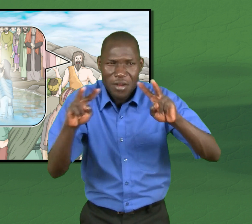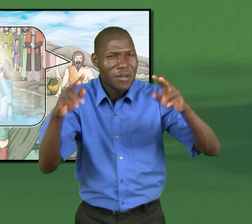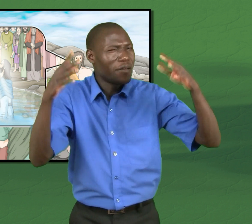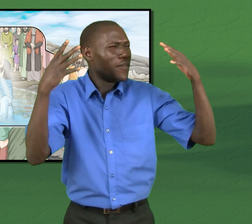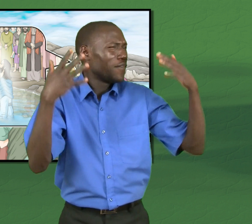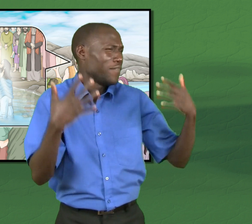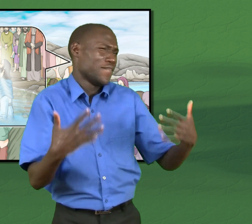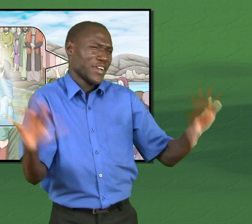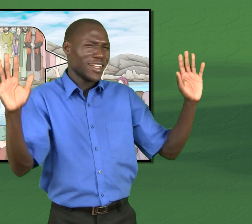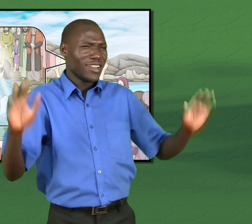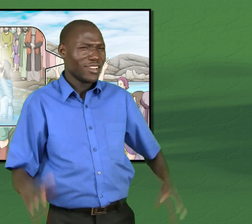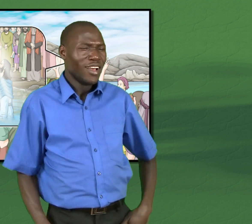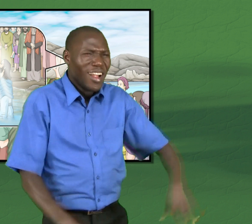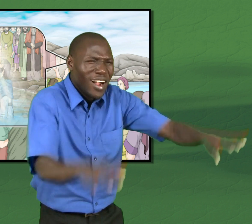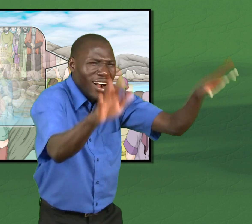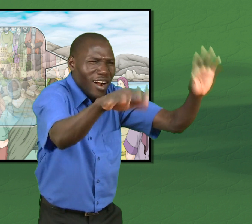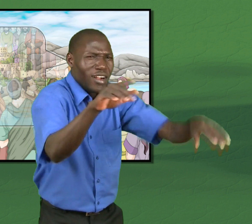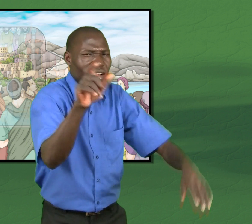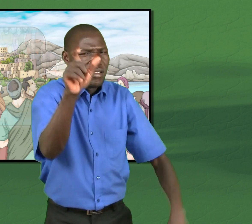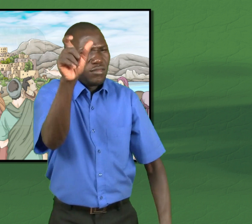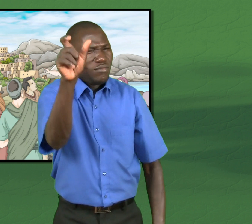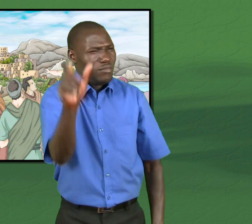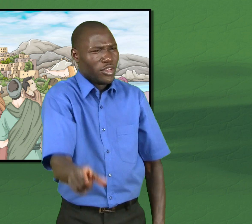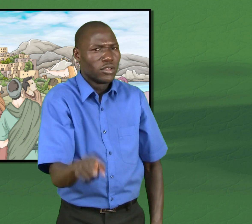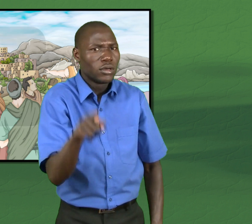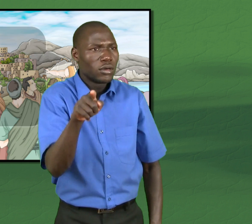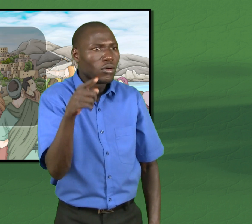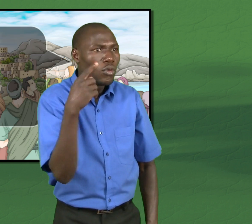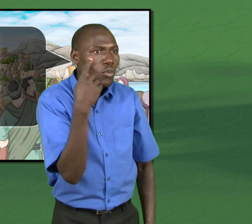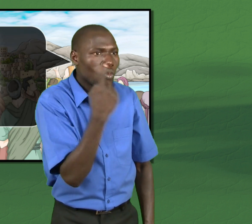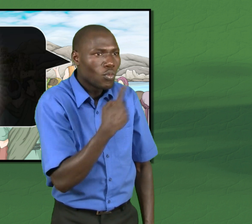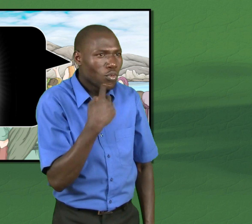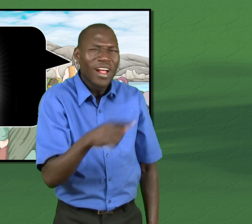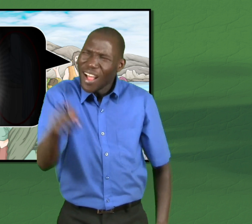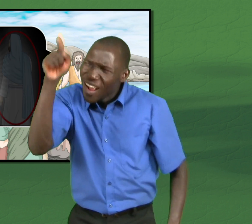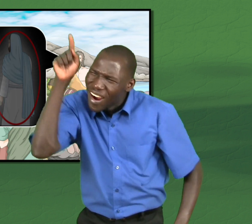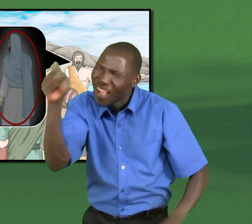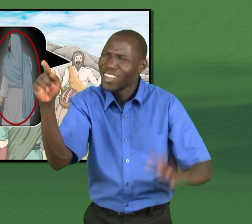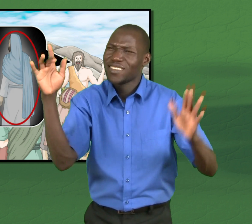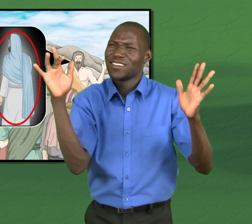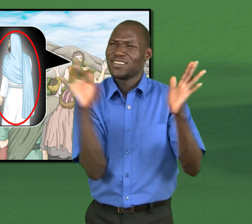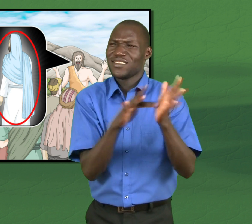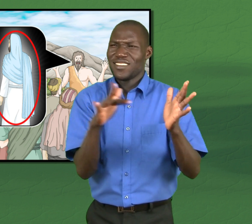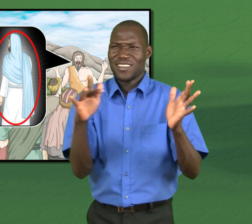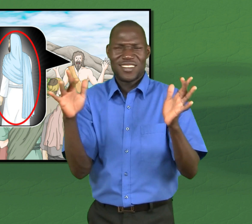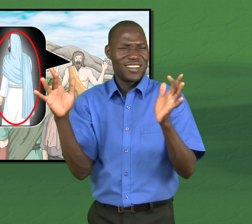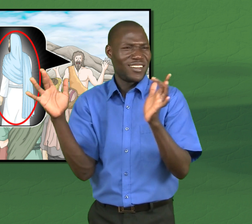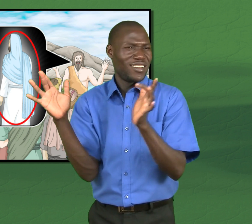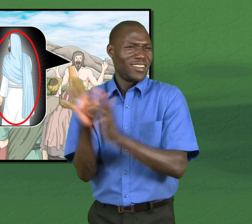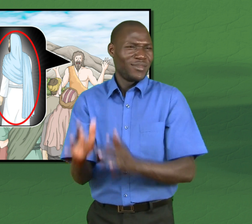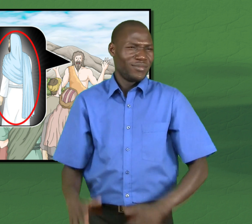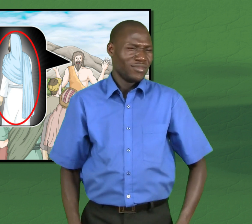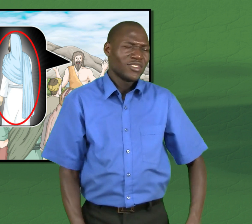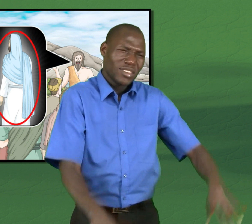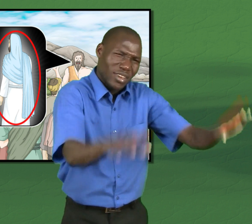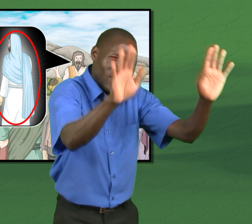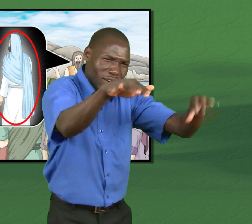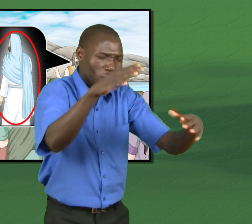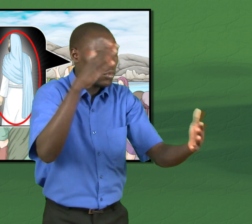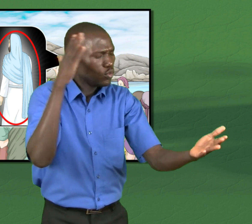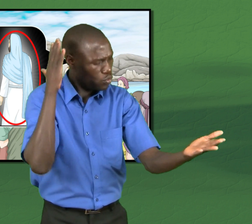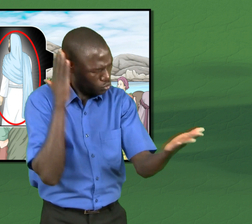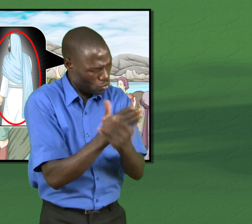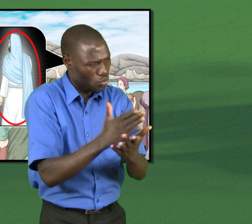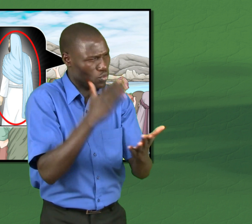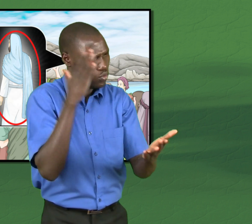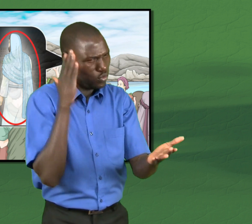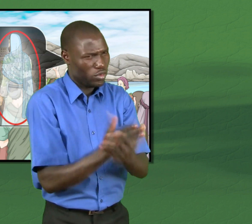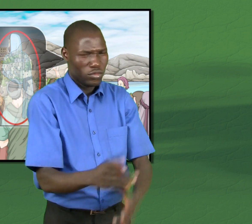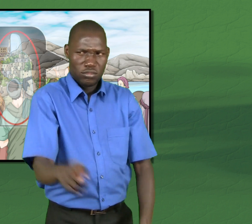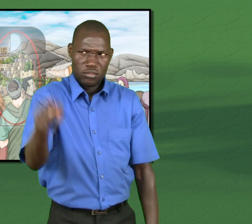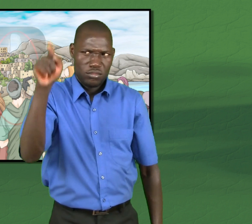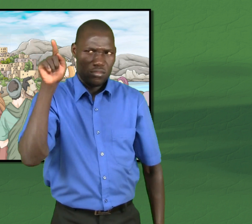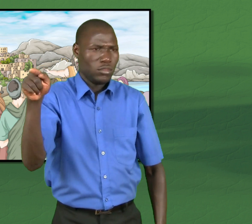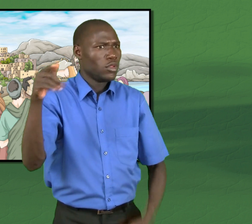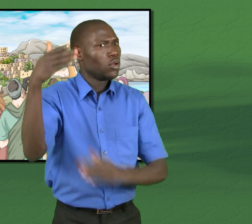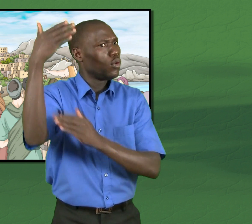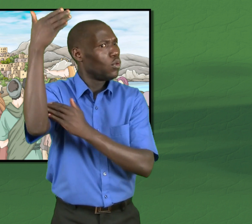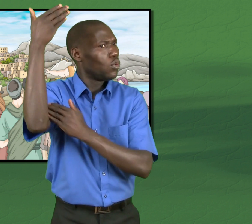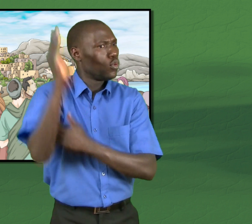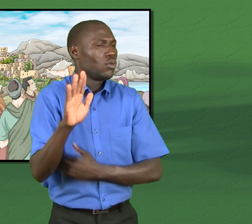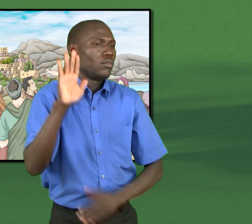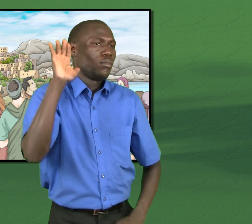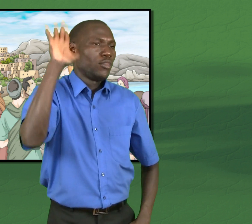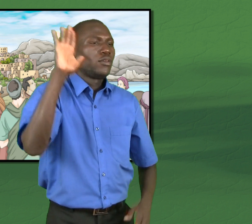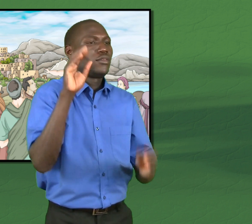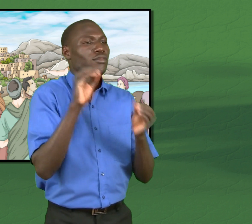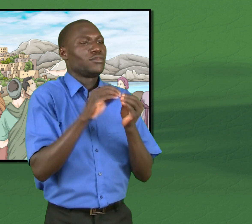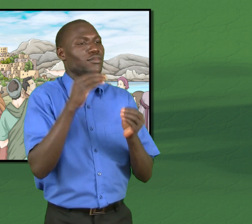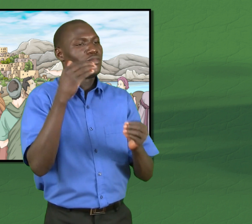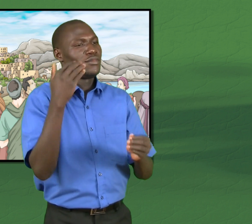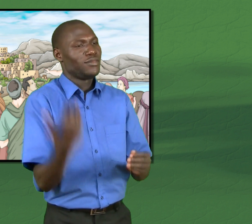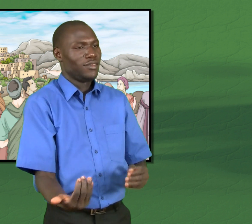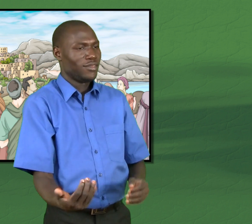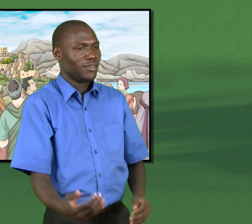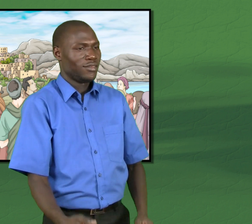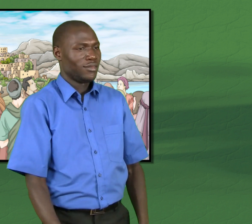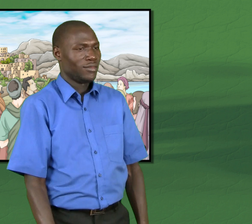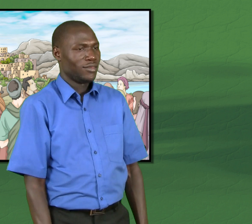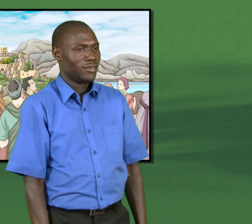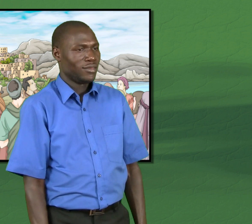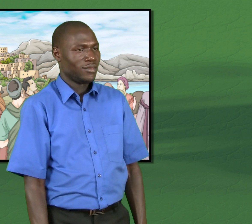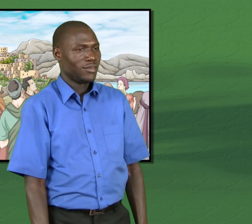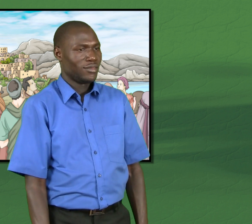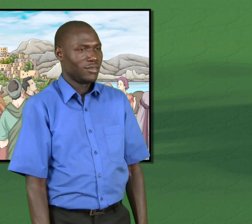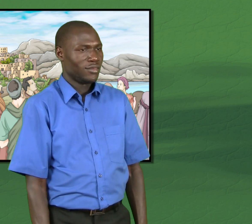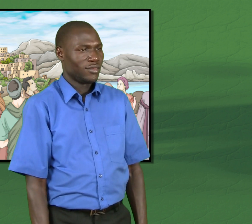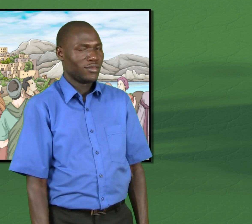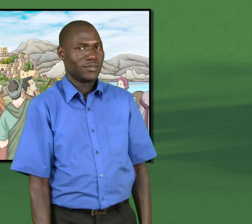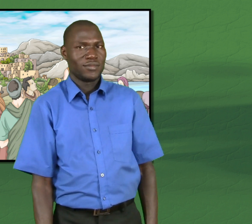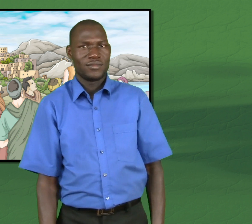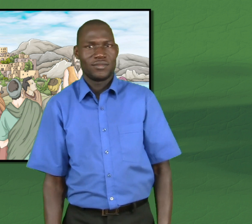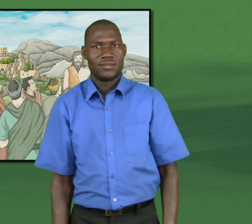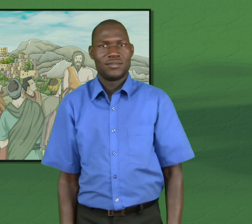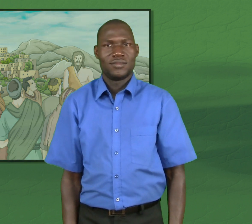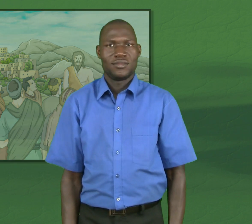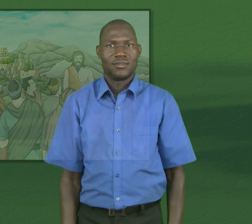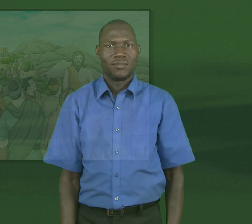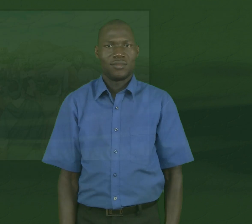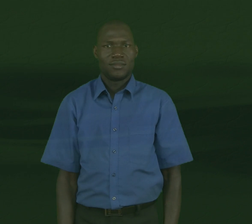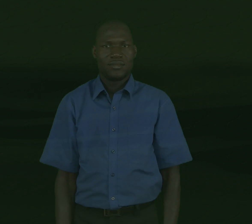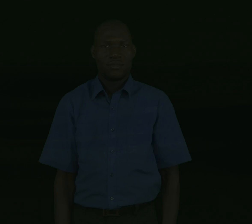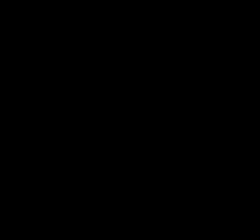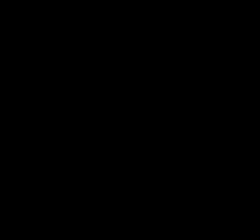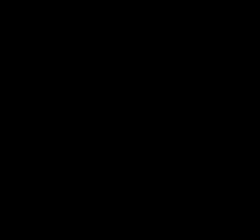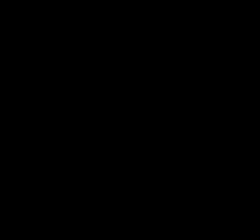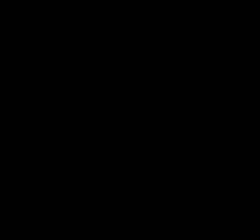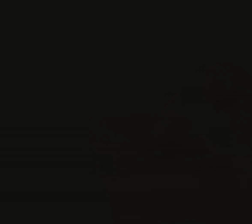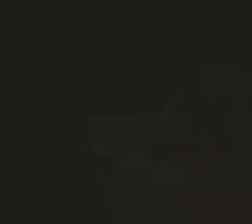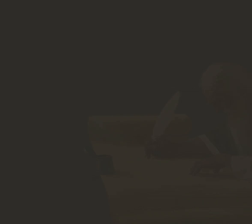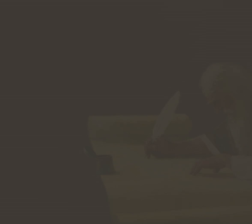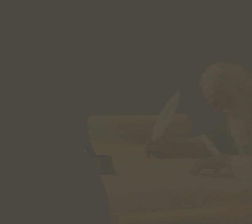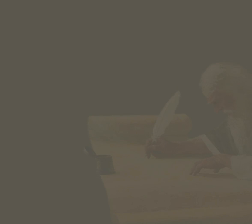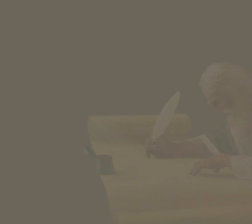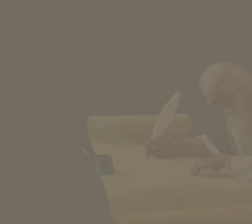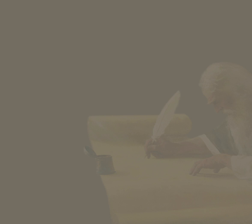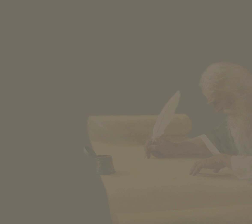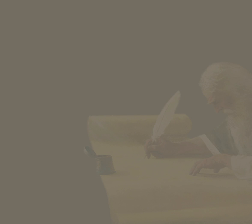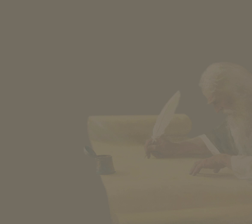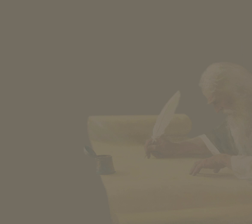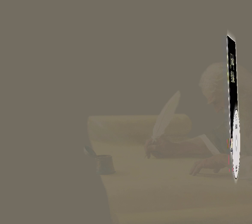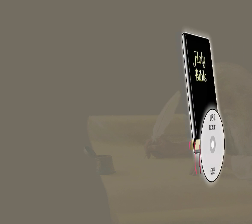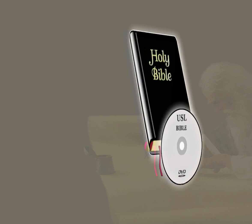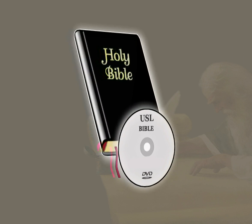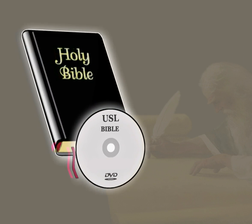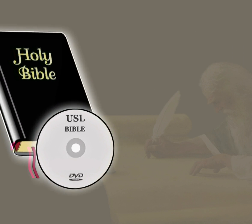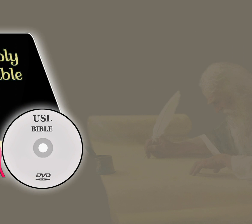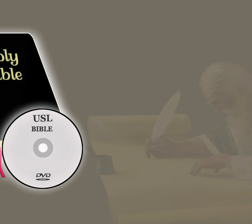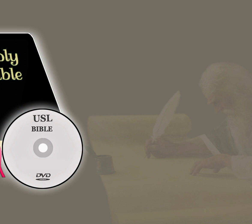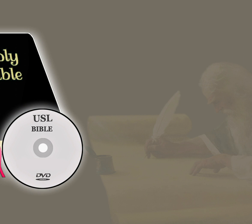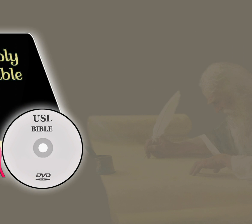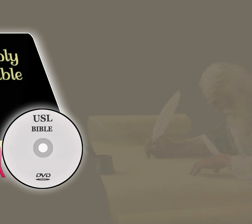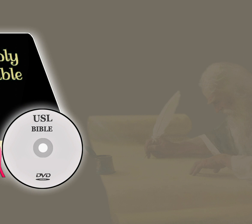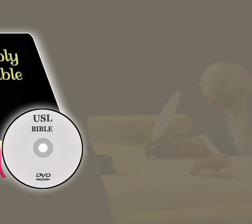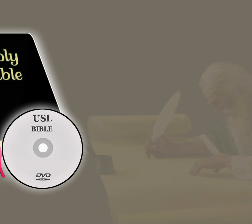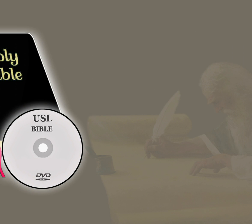I have seen and testified that this is the Son of God.”